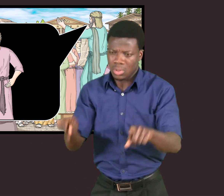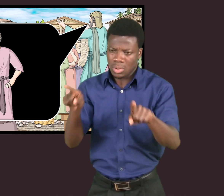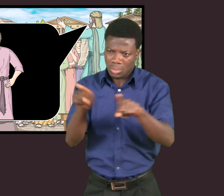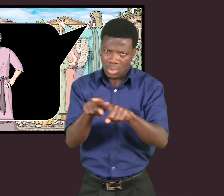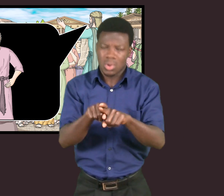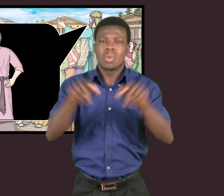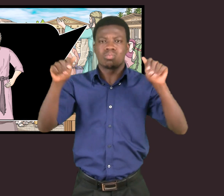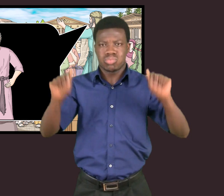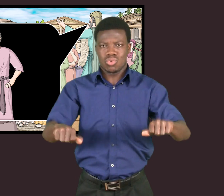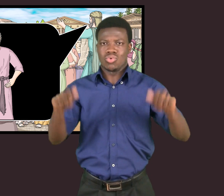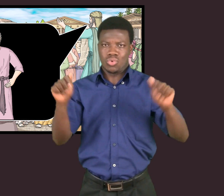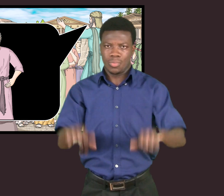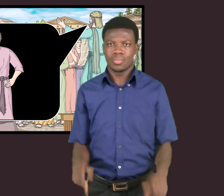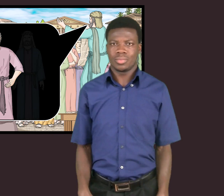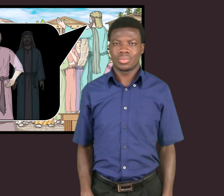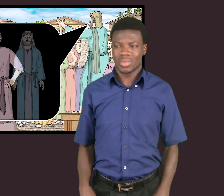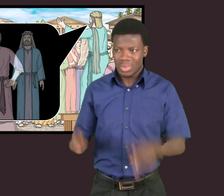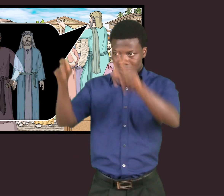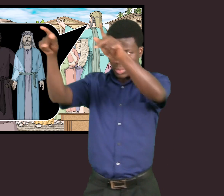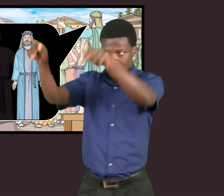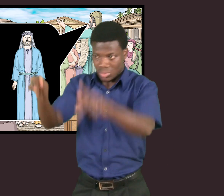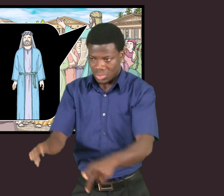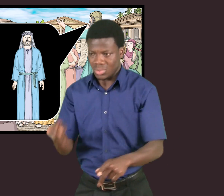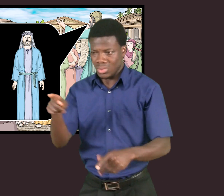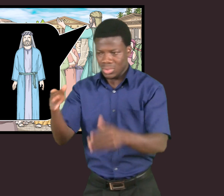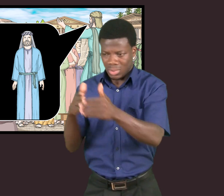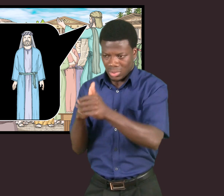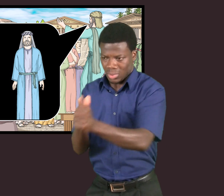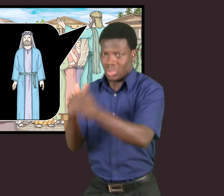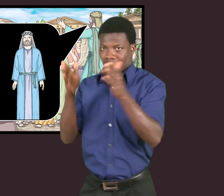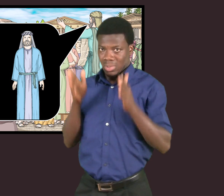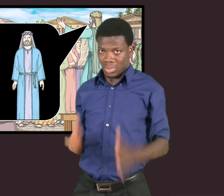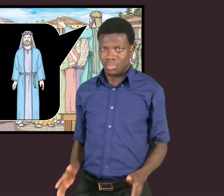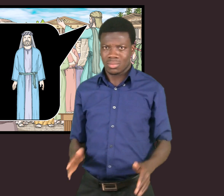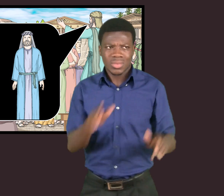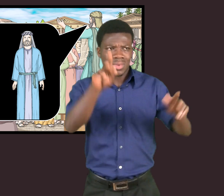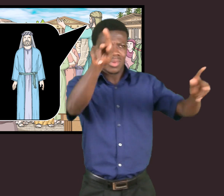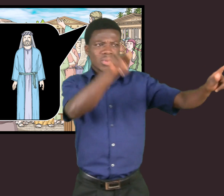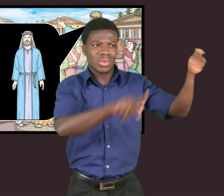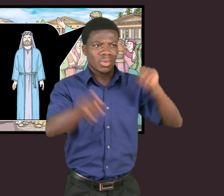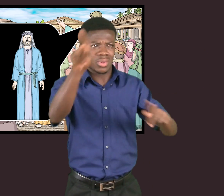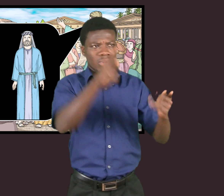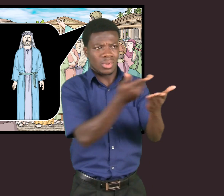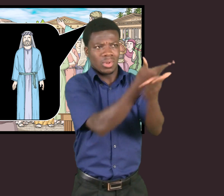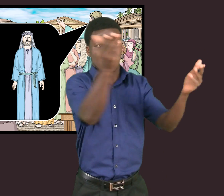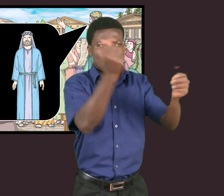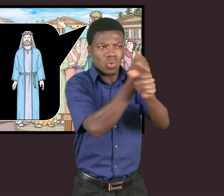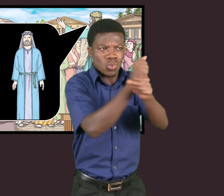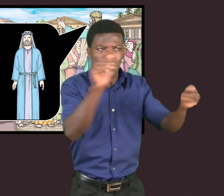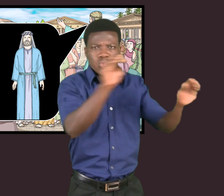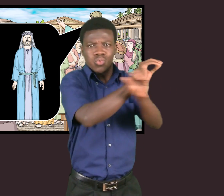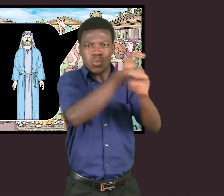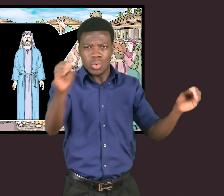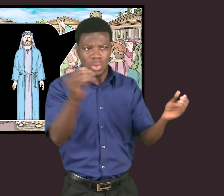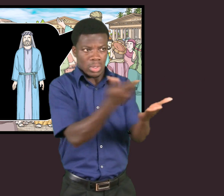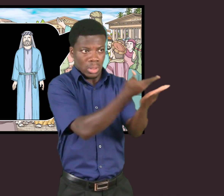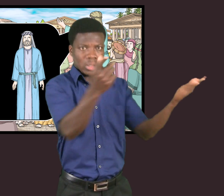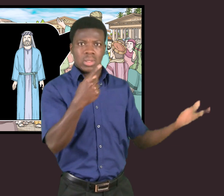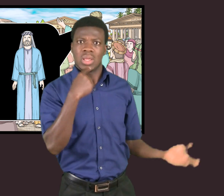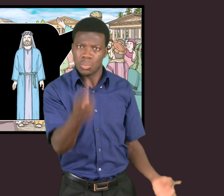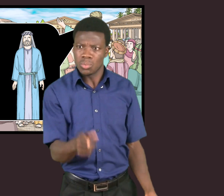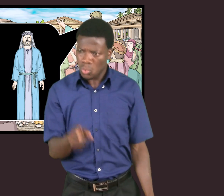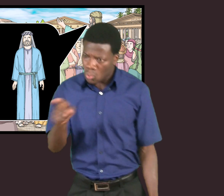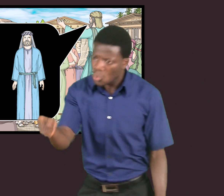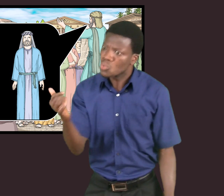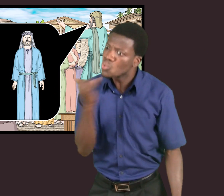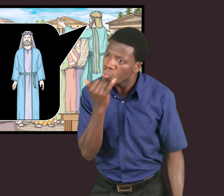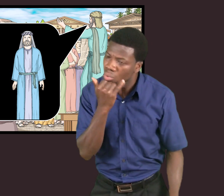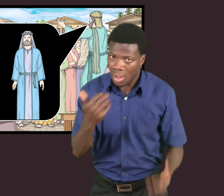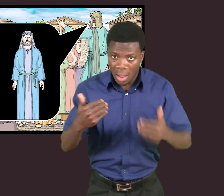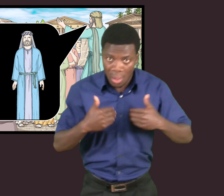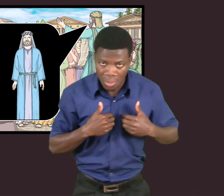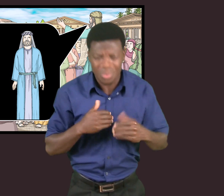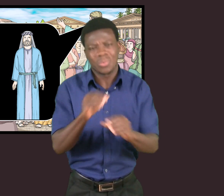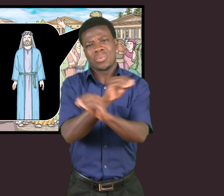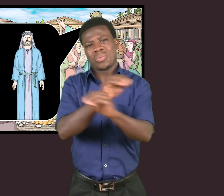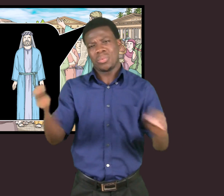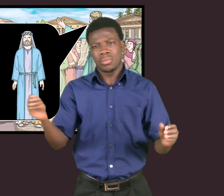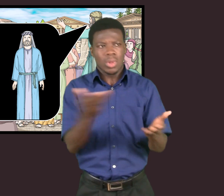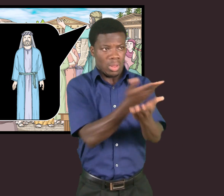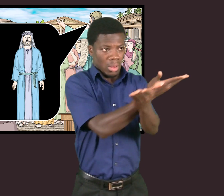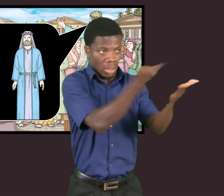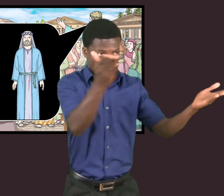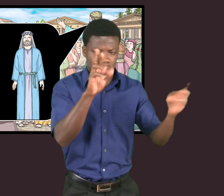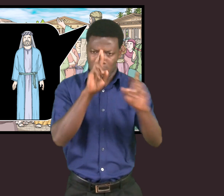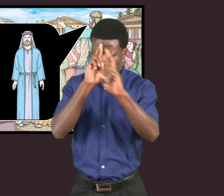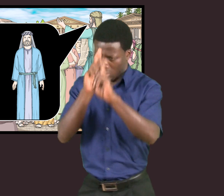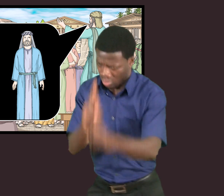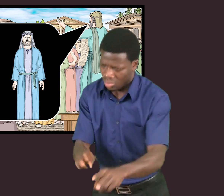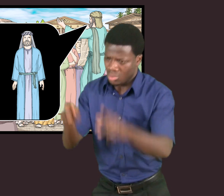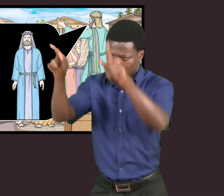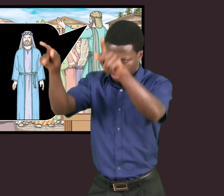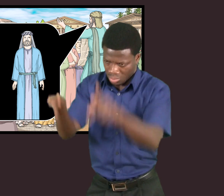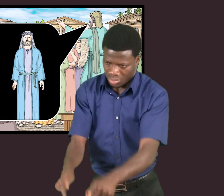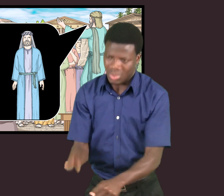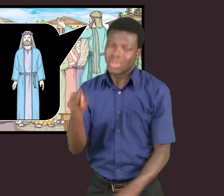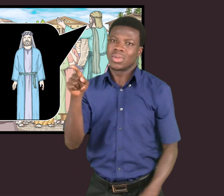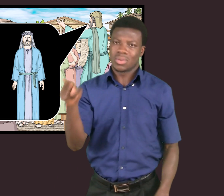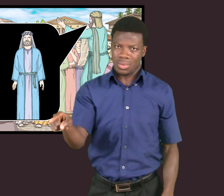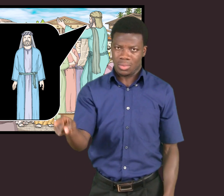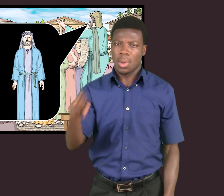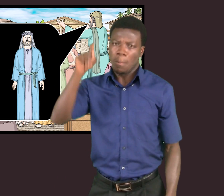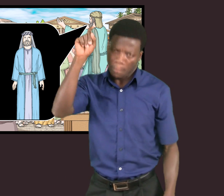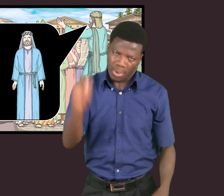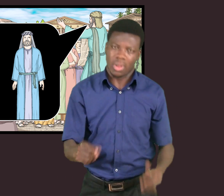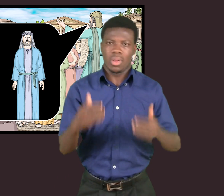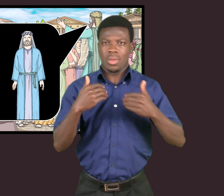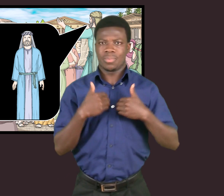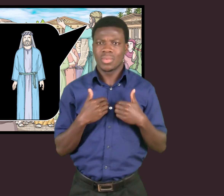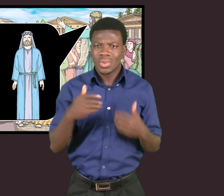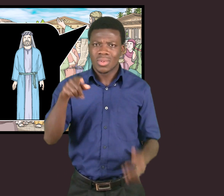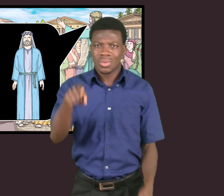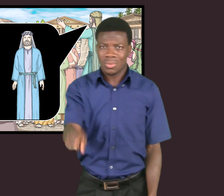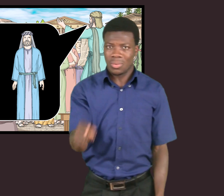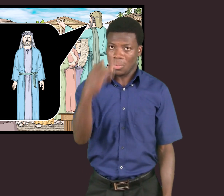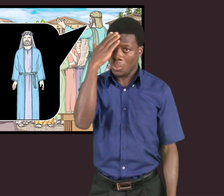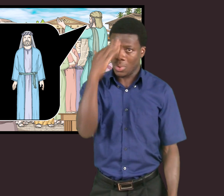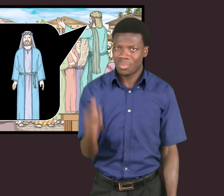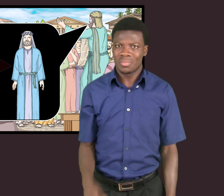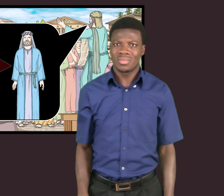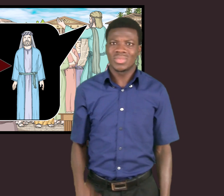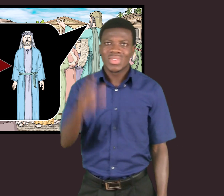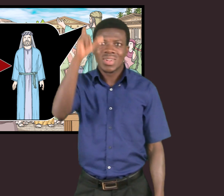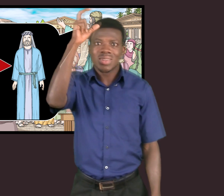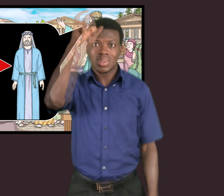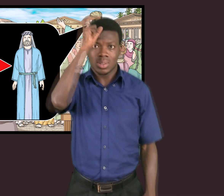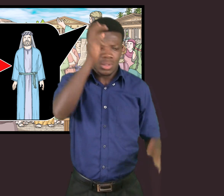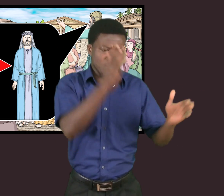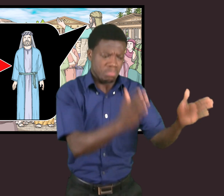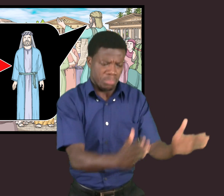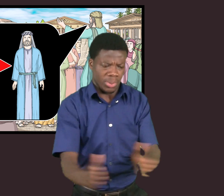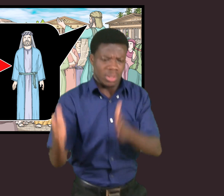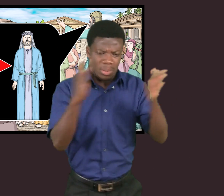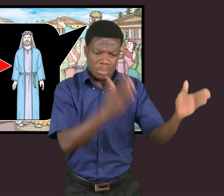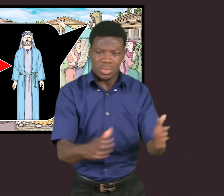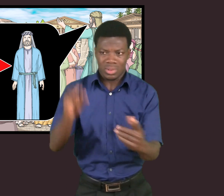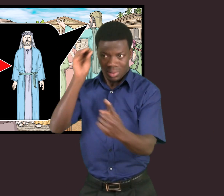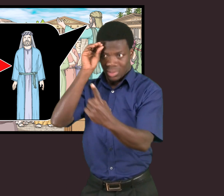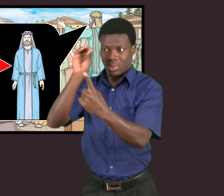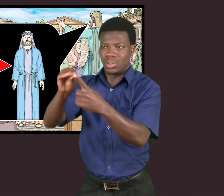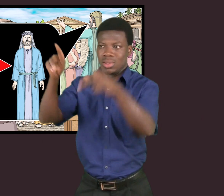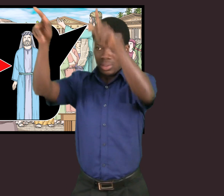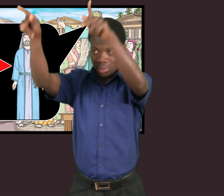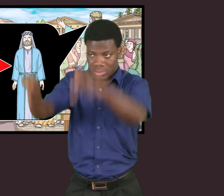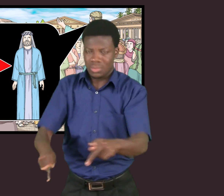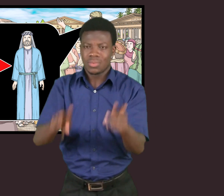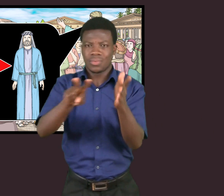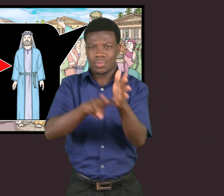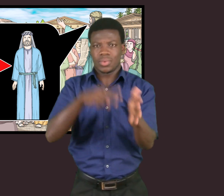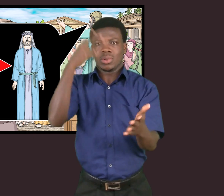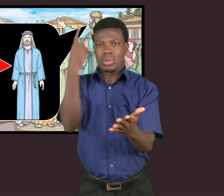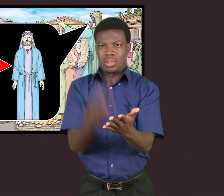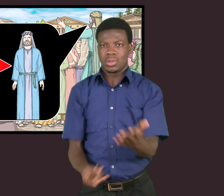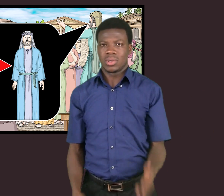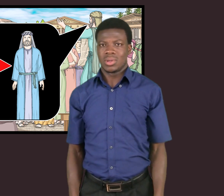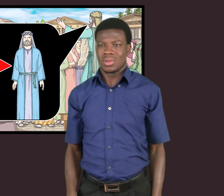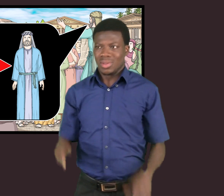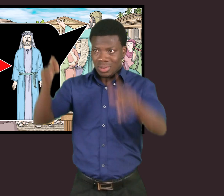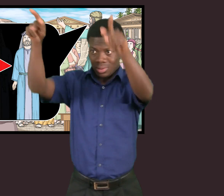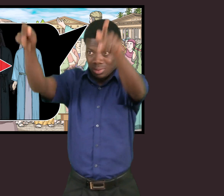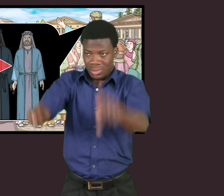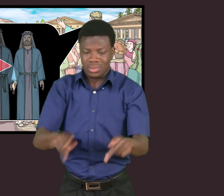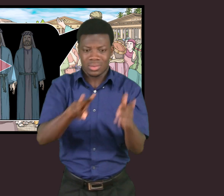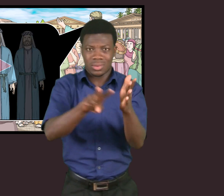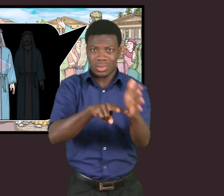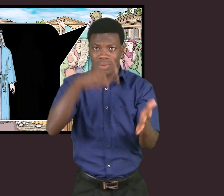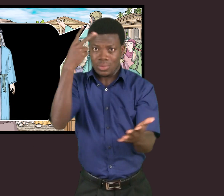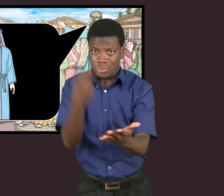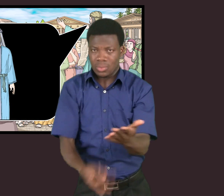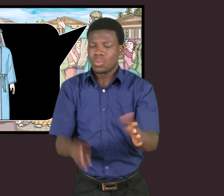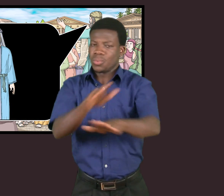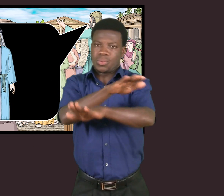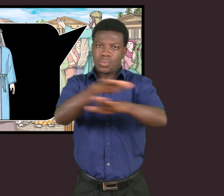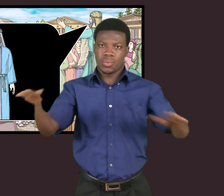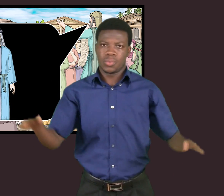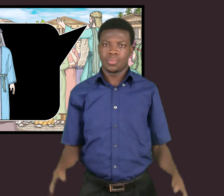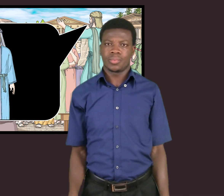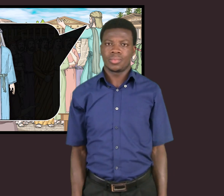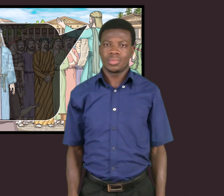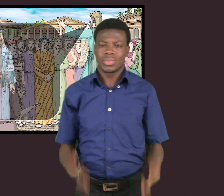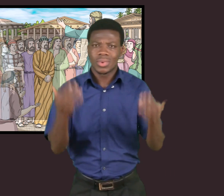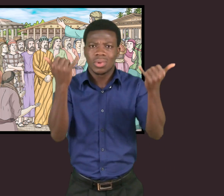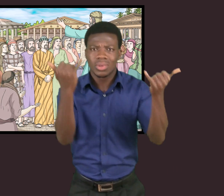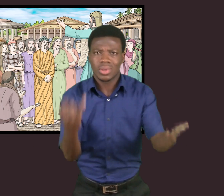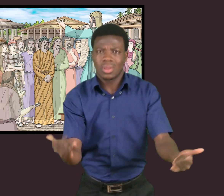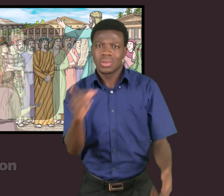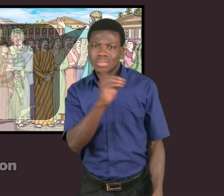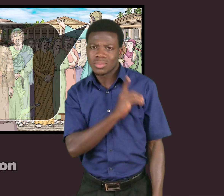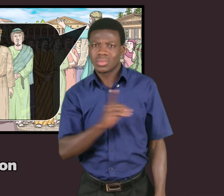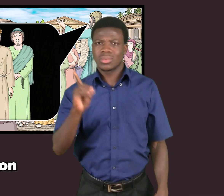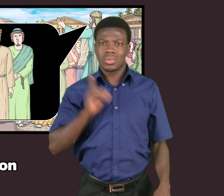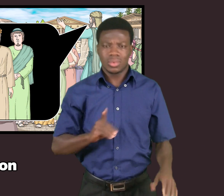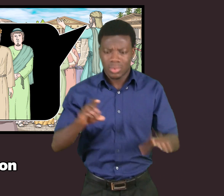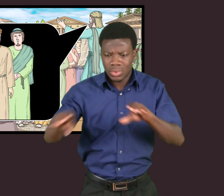Furthermore, he must have a good reputation with outsiders, so that he will not fall into disgrace and into the snare of the devil.